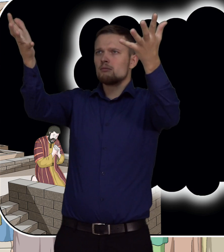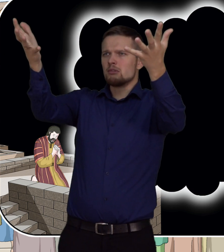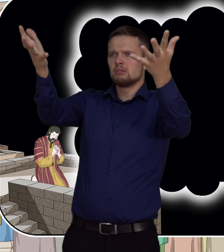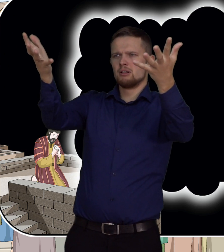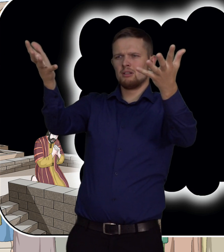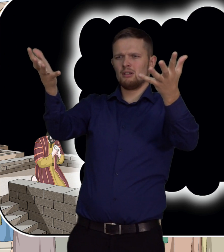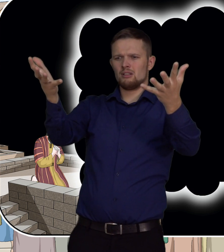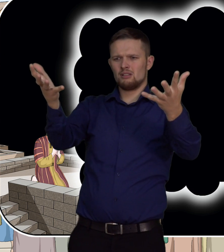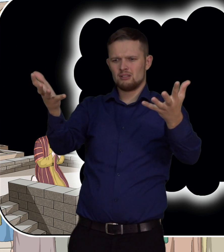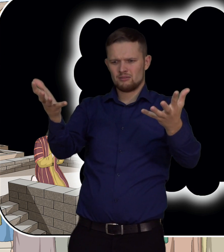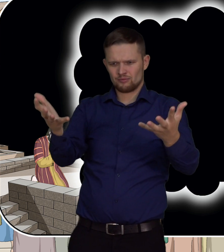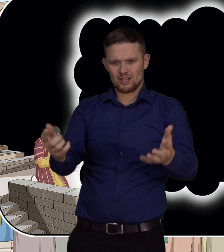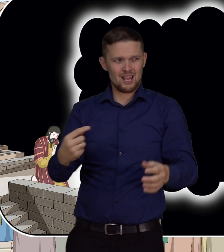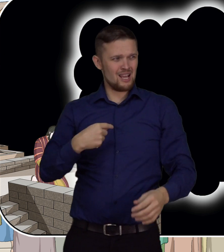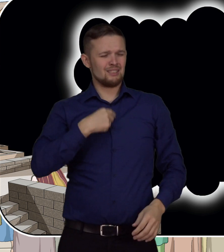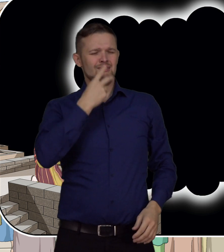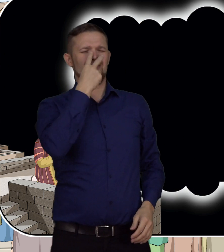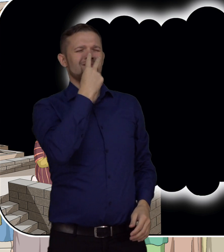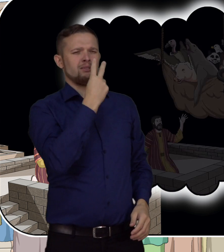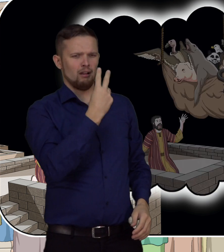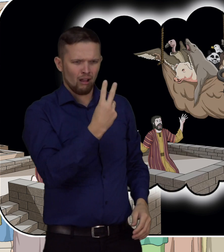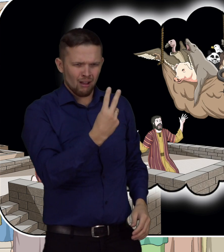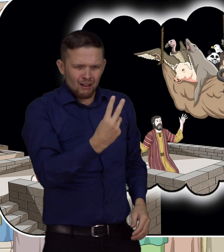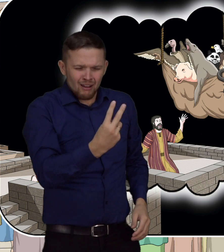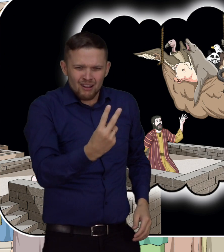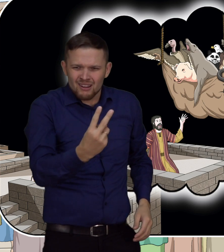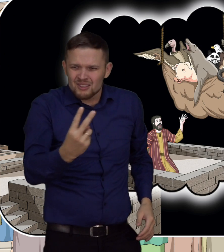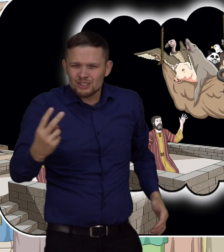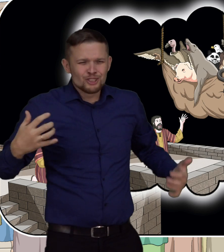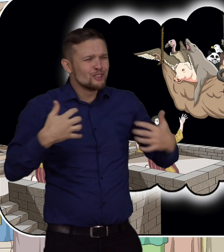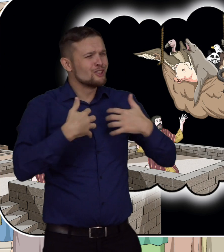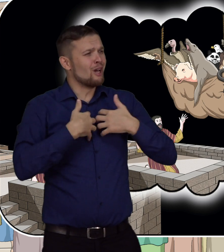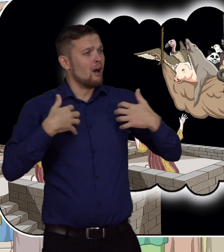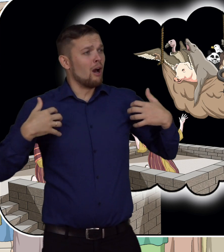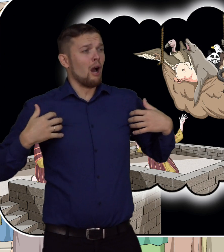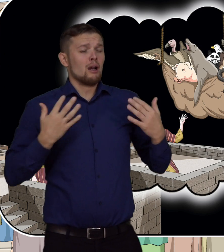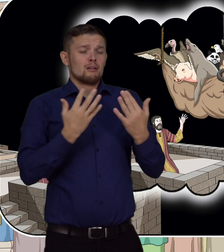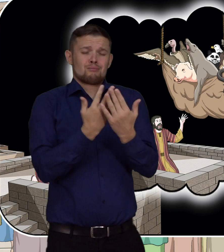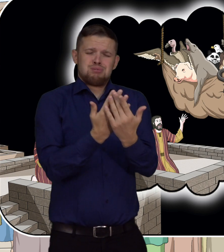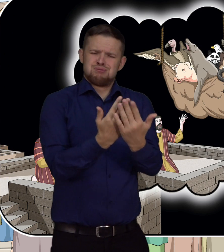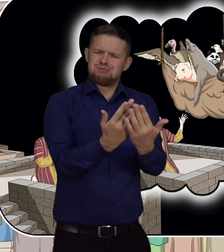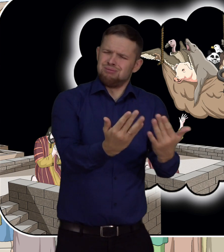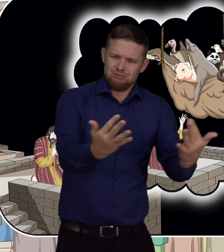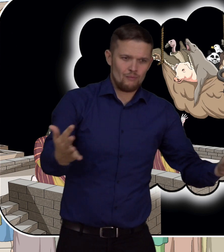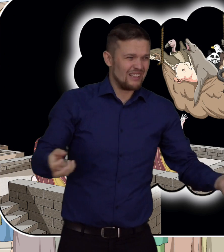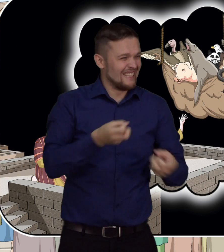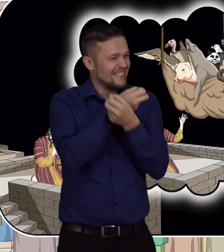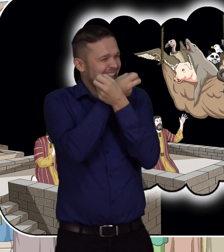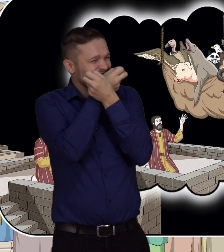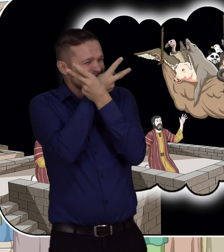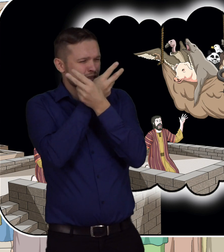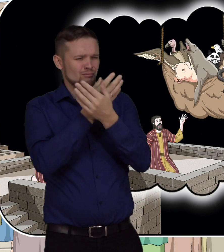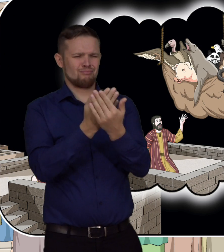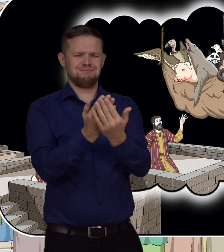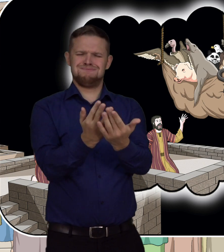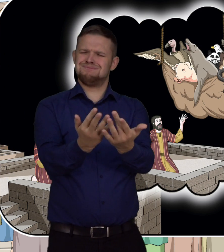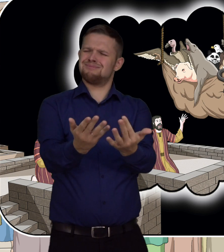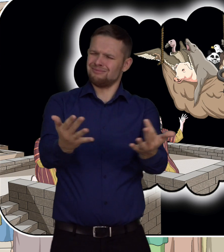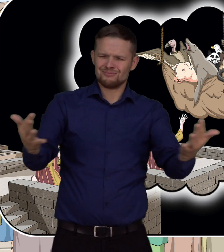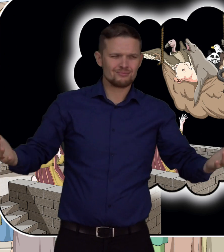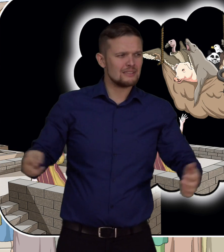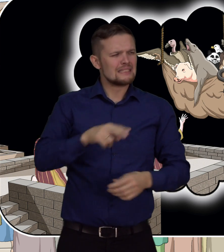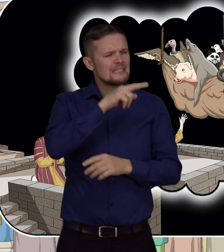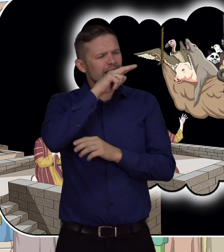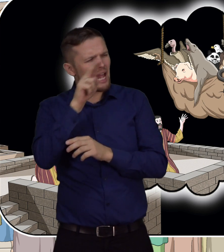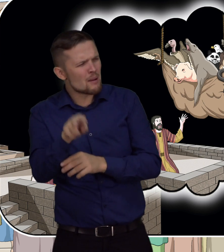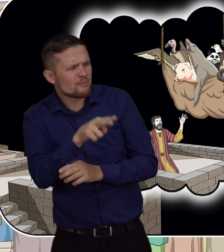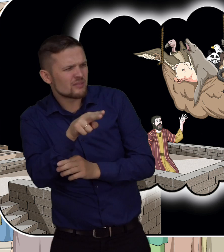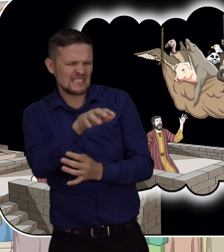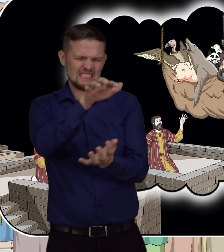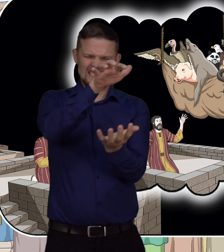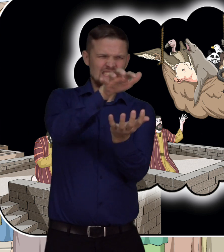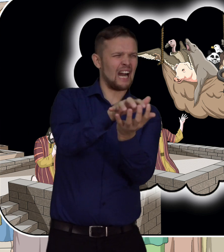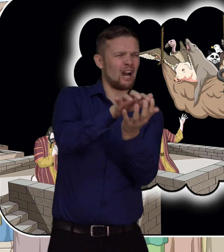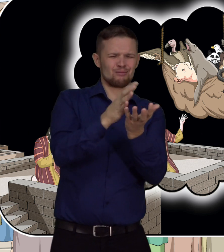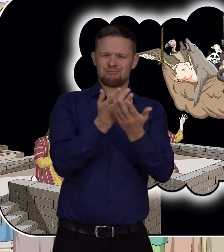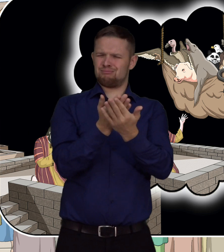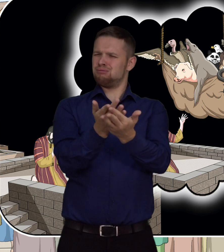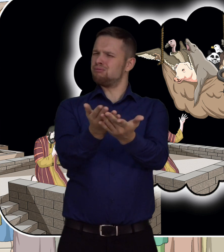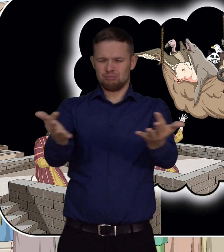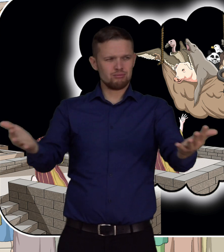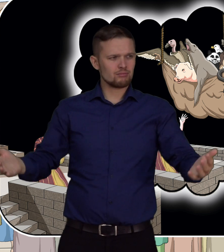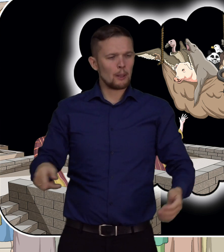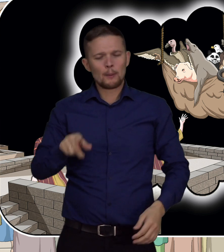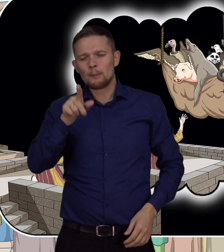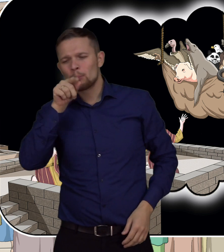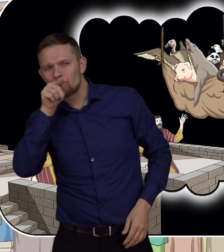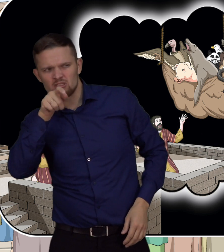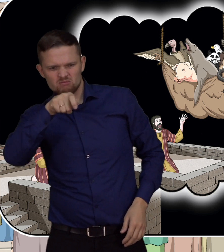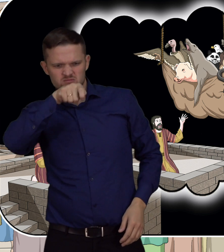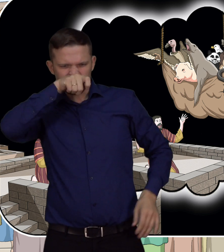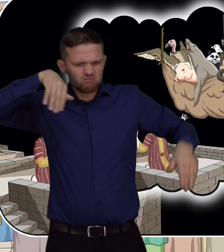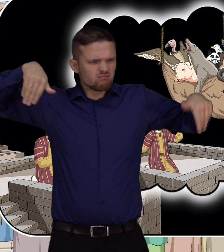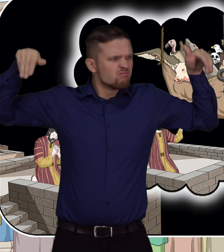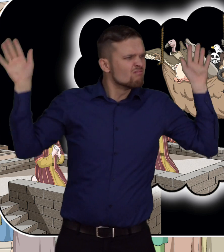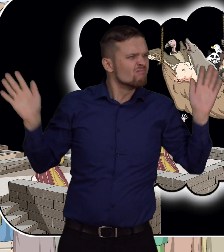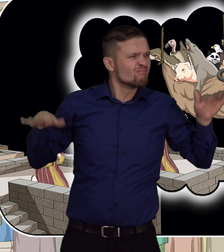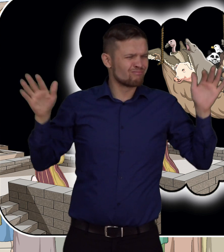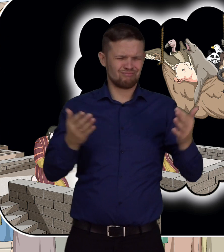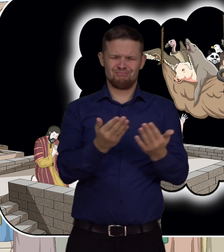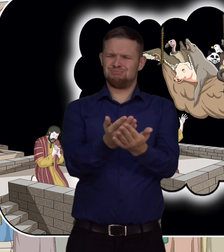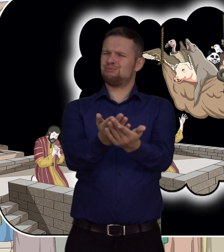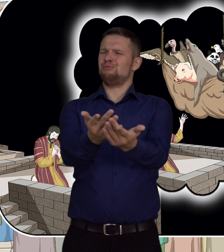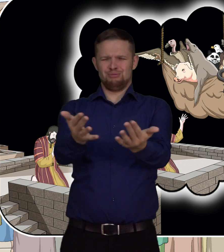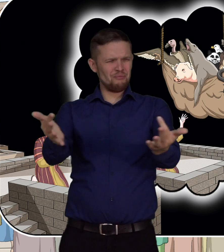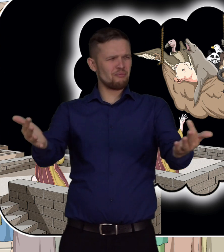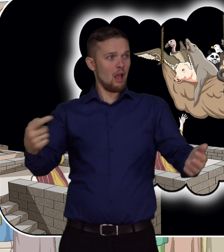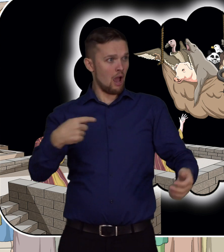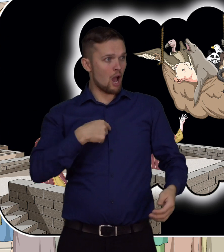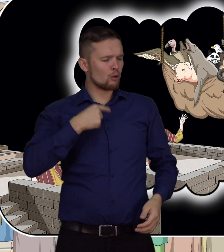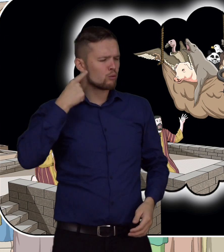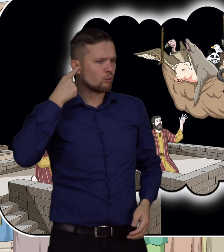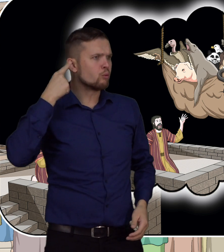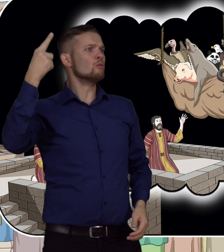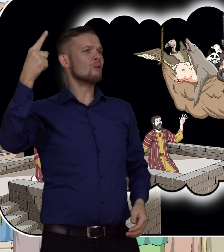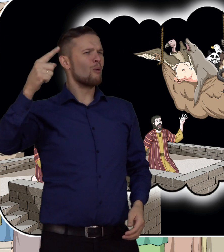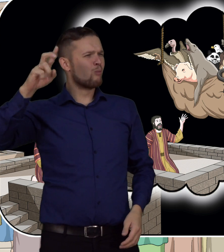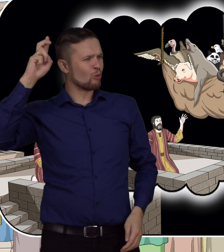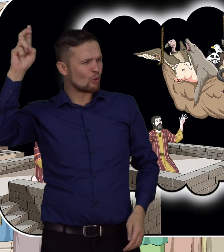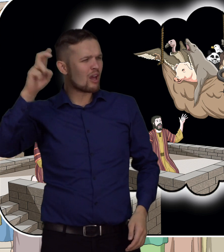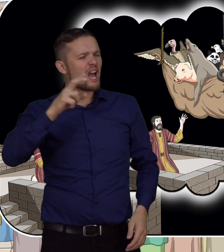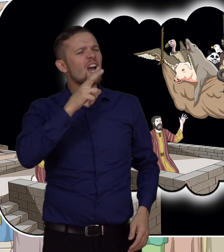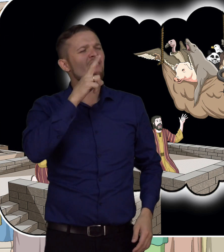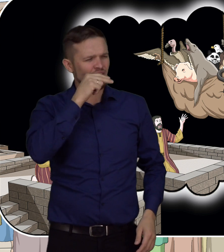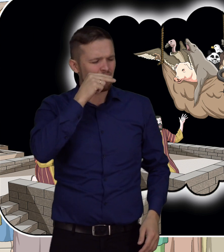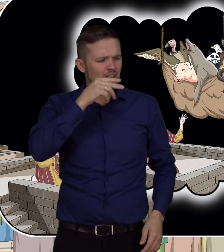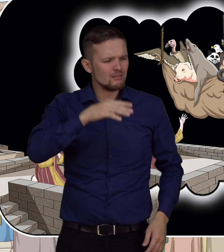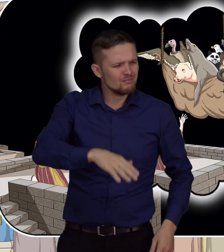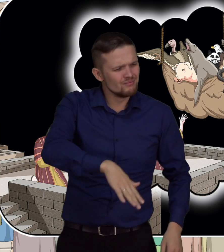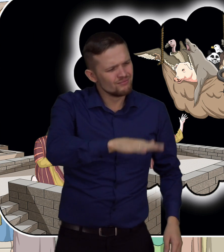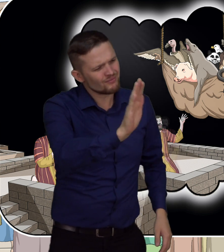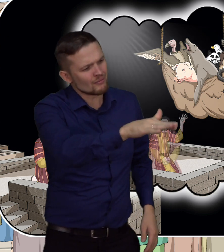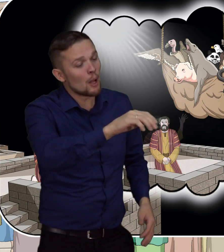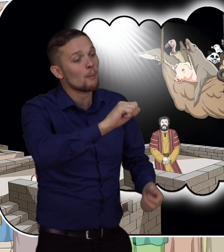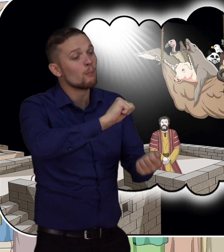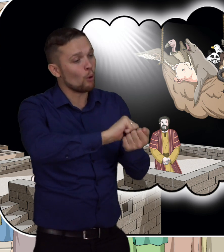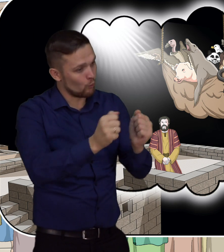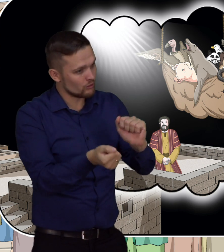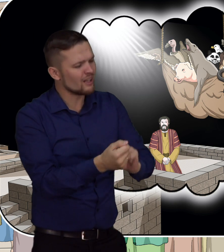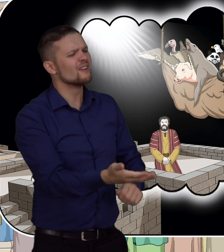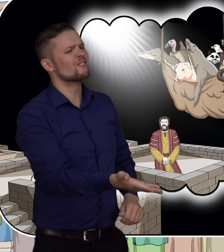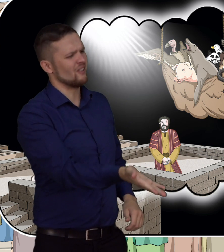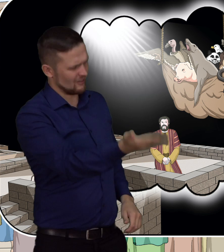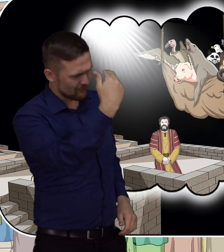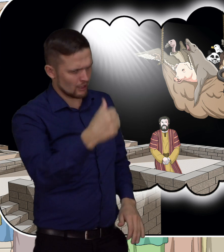I looked at it closely and saw four-footed animals of the earth, wild beasts, reptiles, and birds of the air.